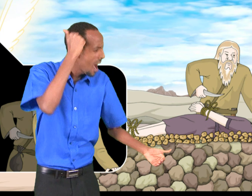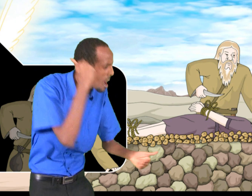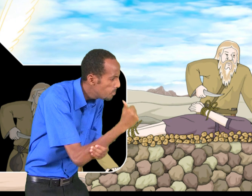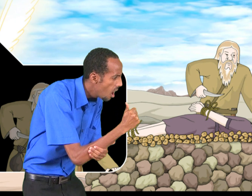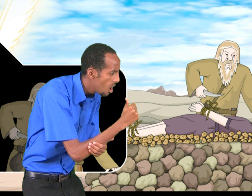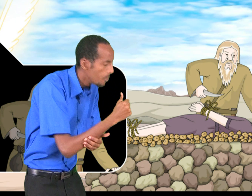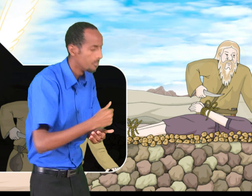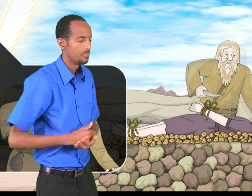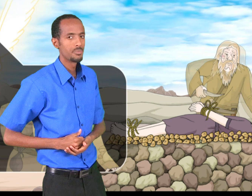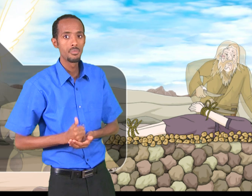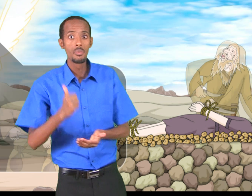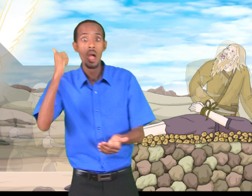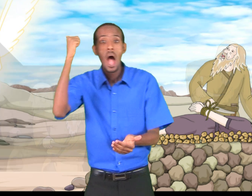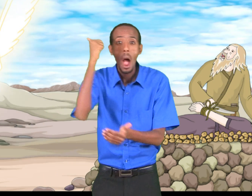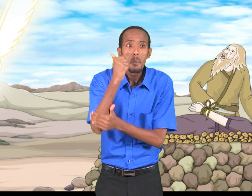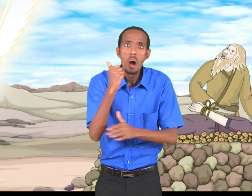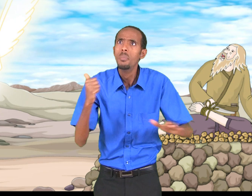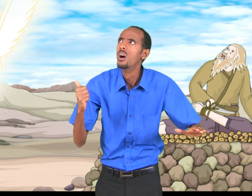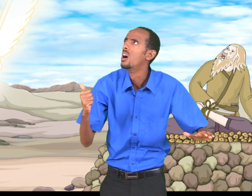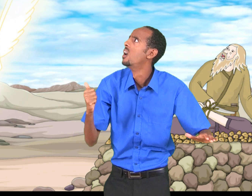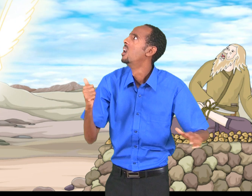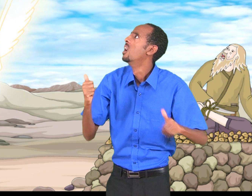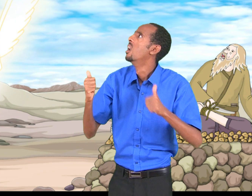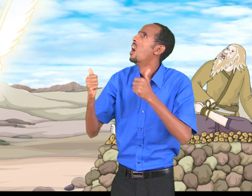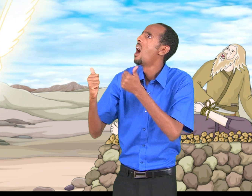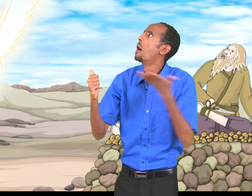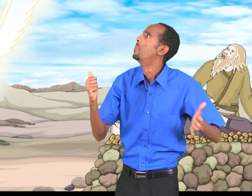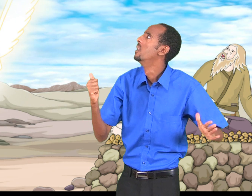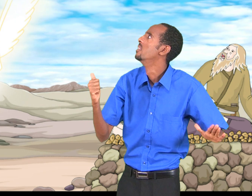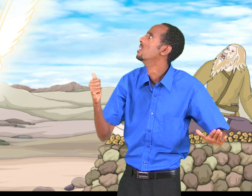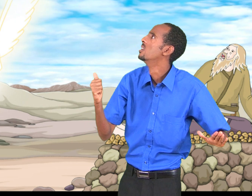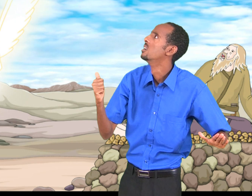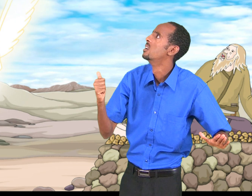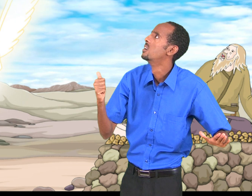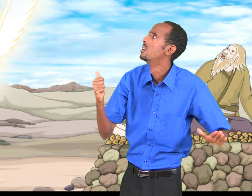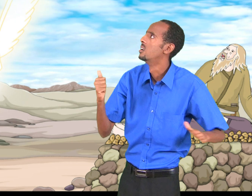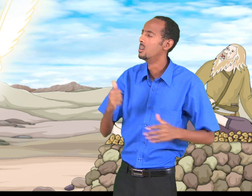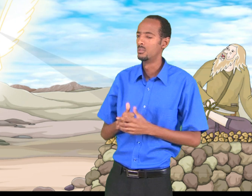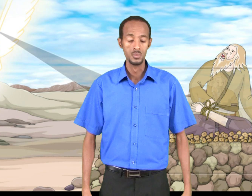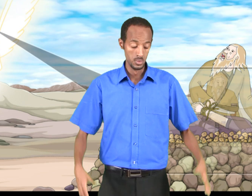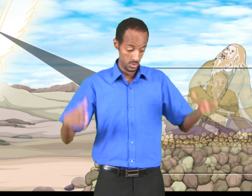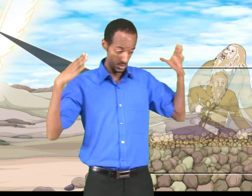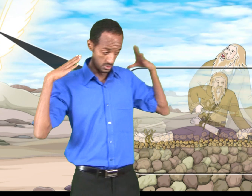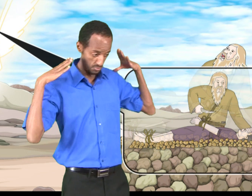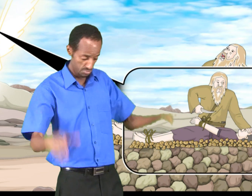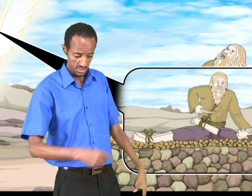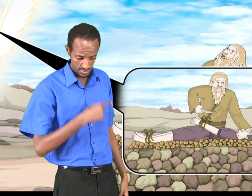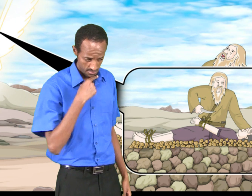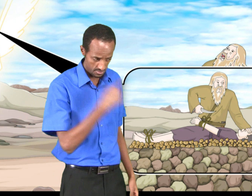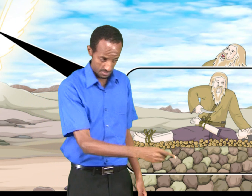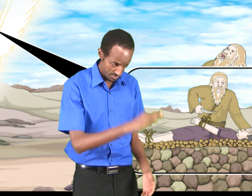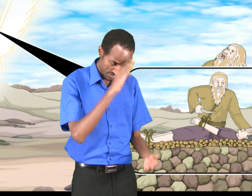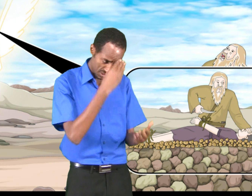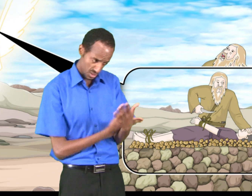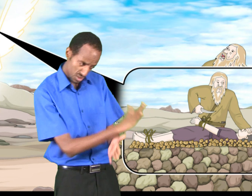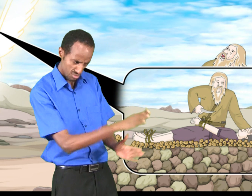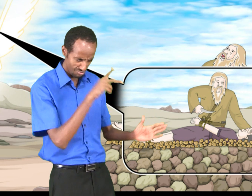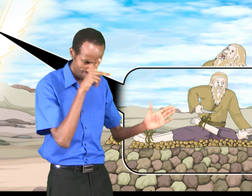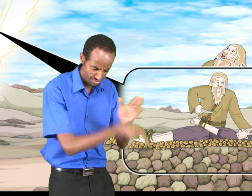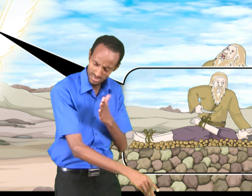“Here I am,” he replied.